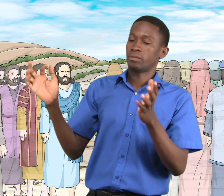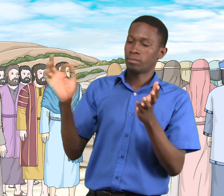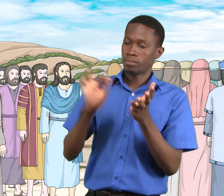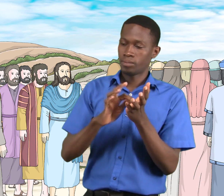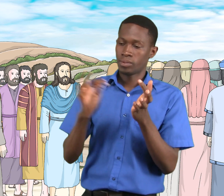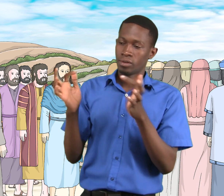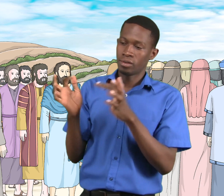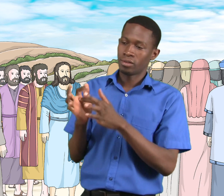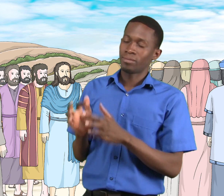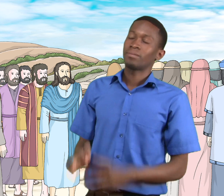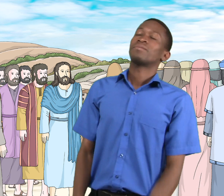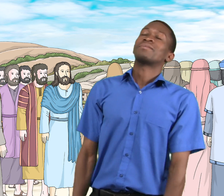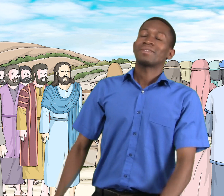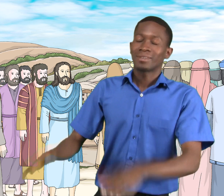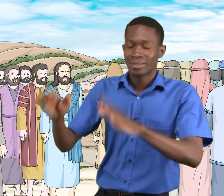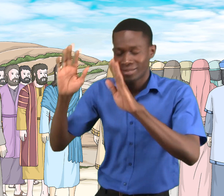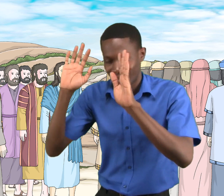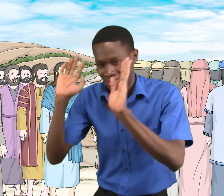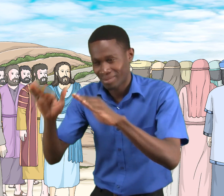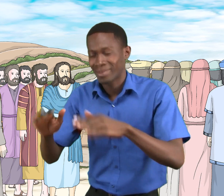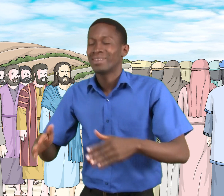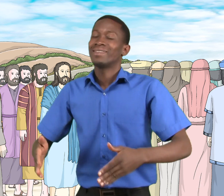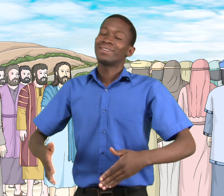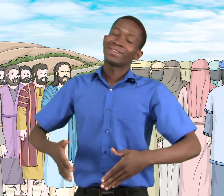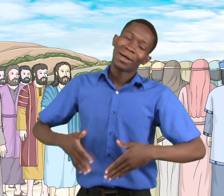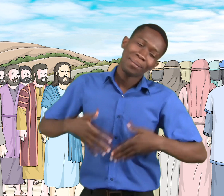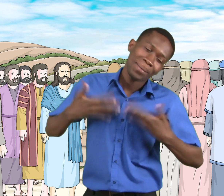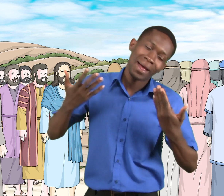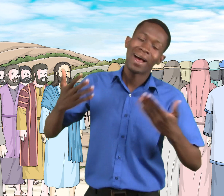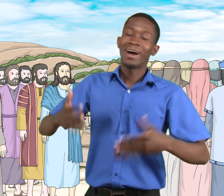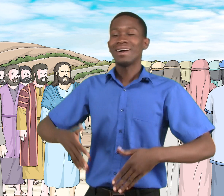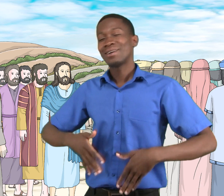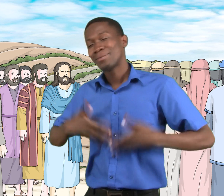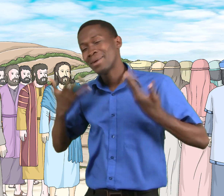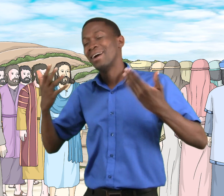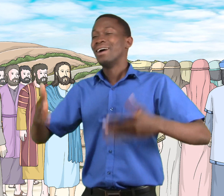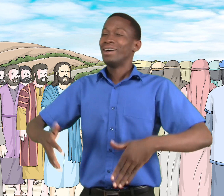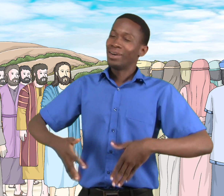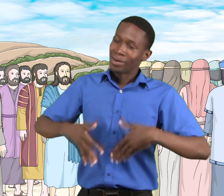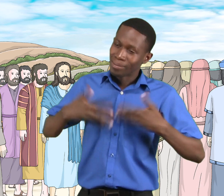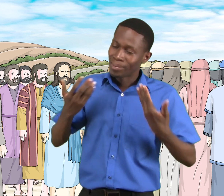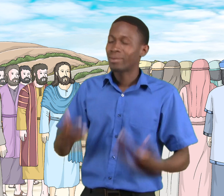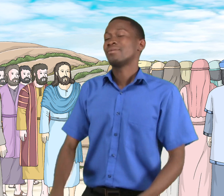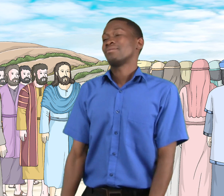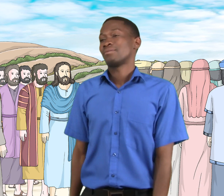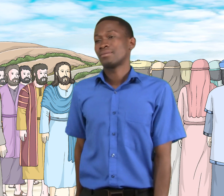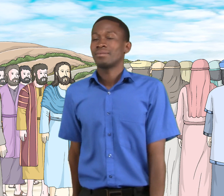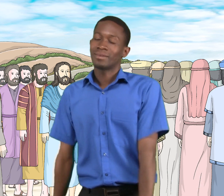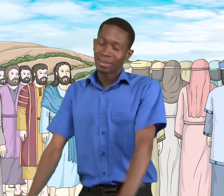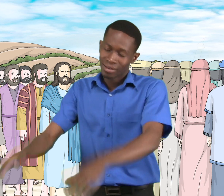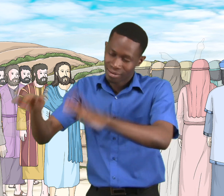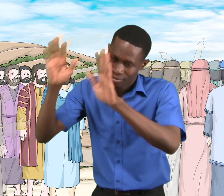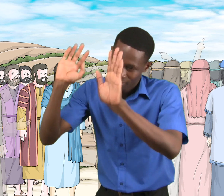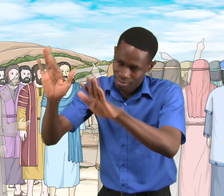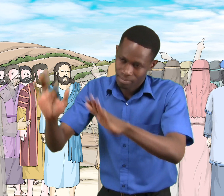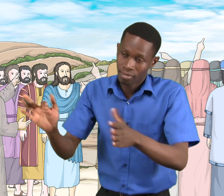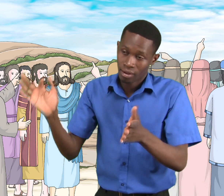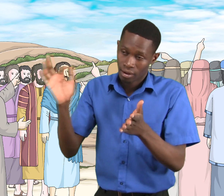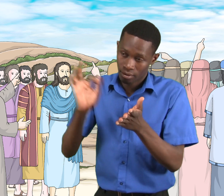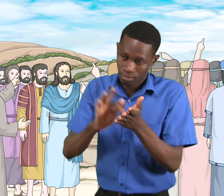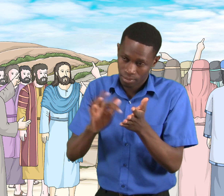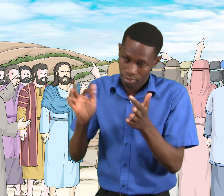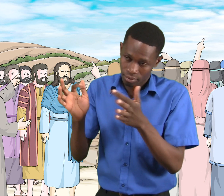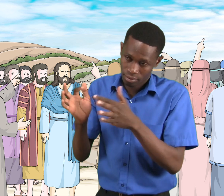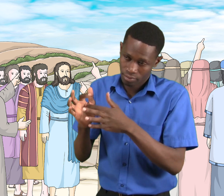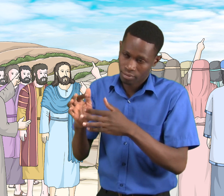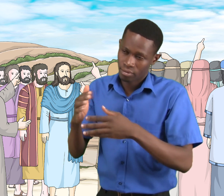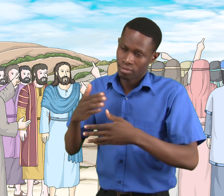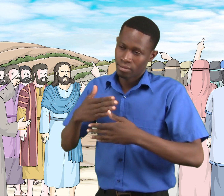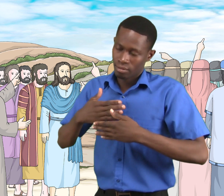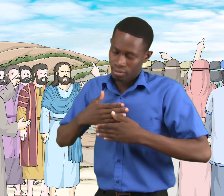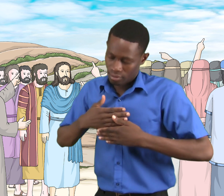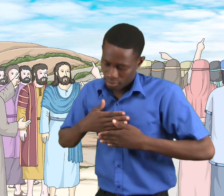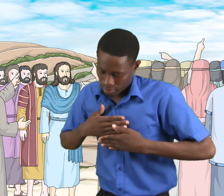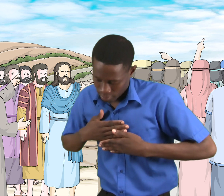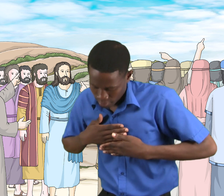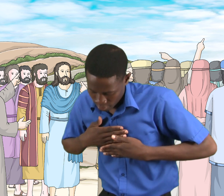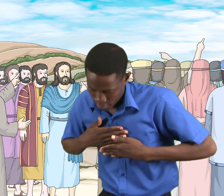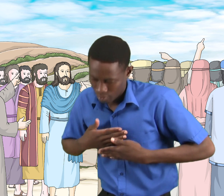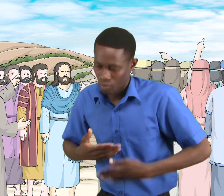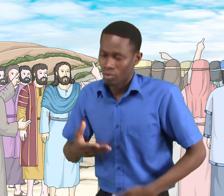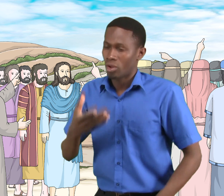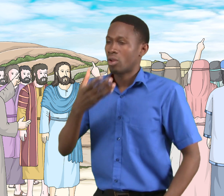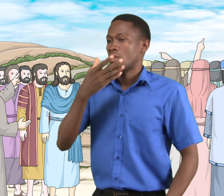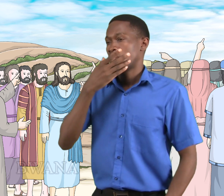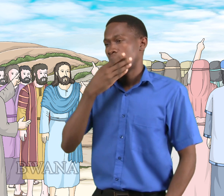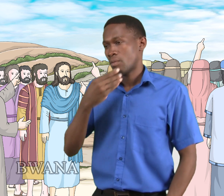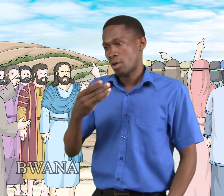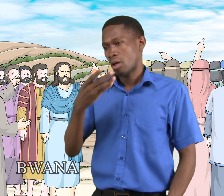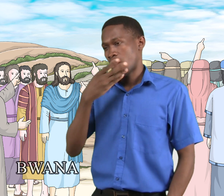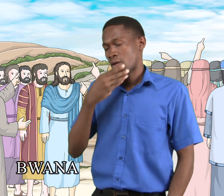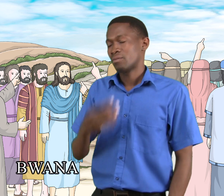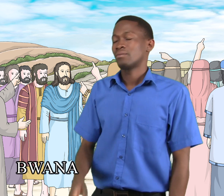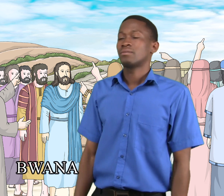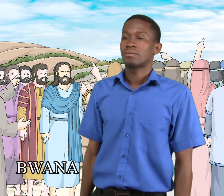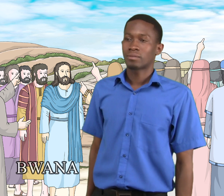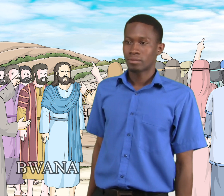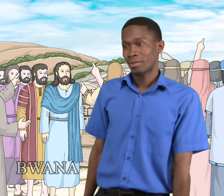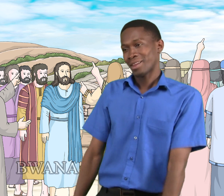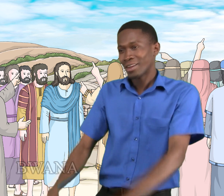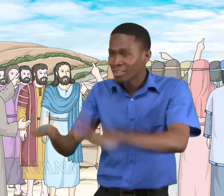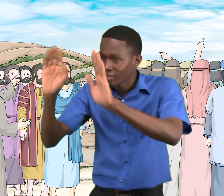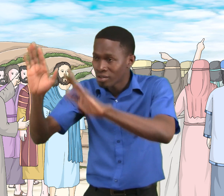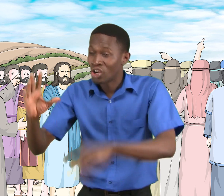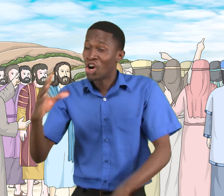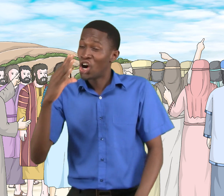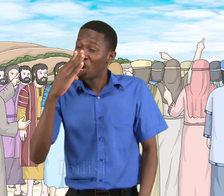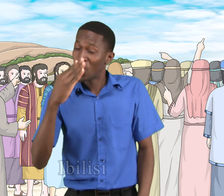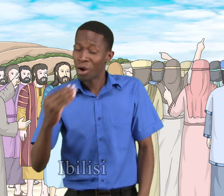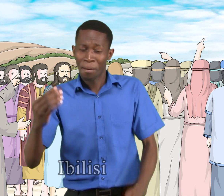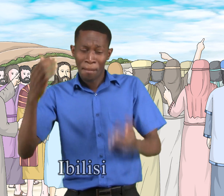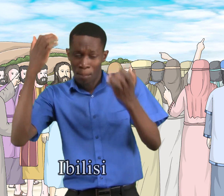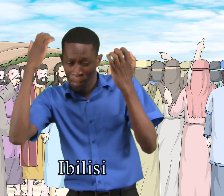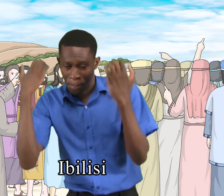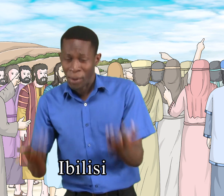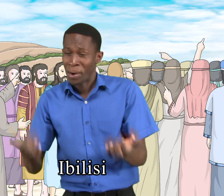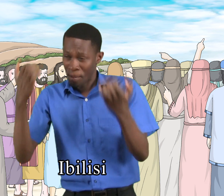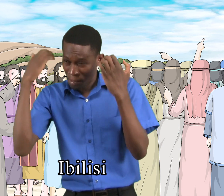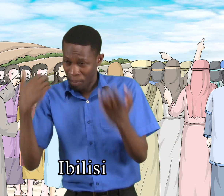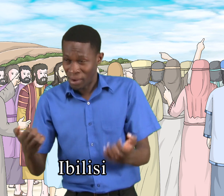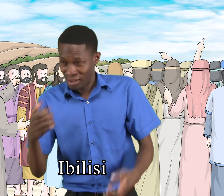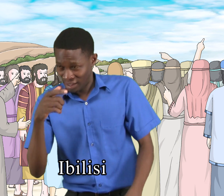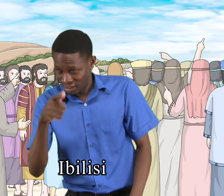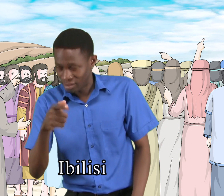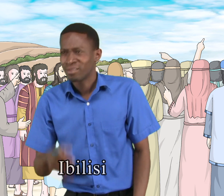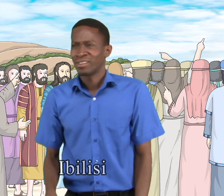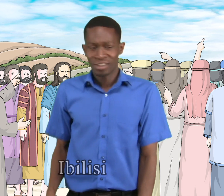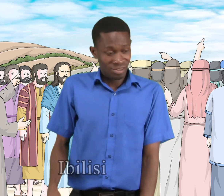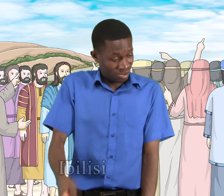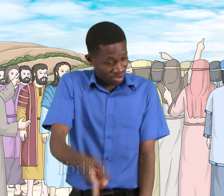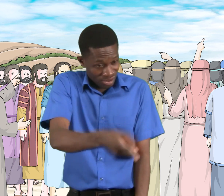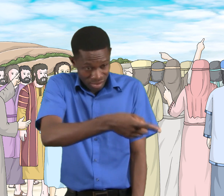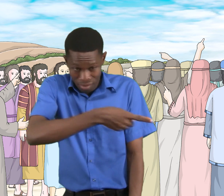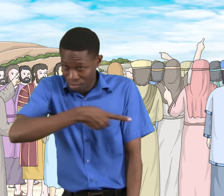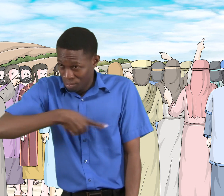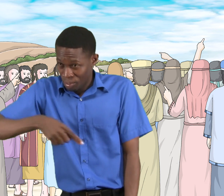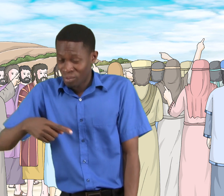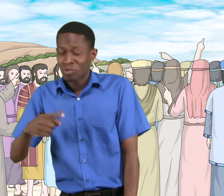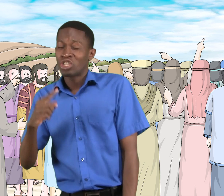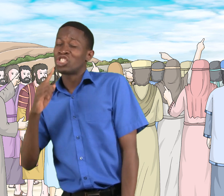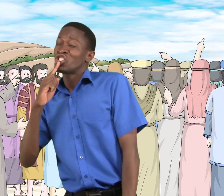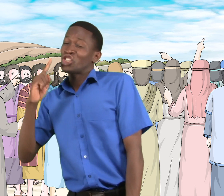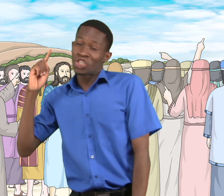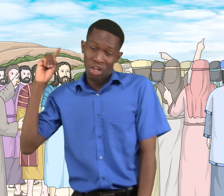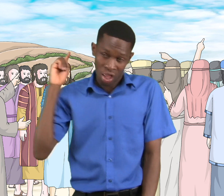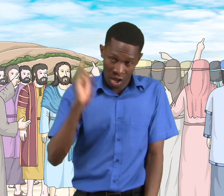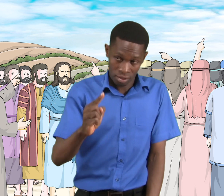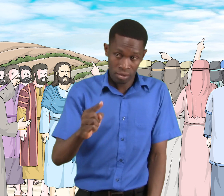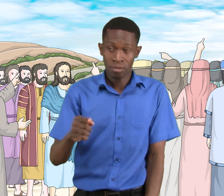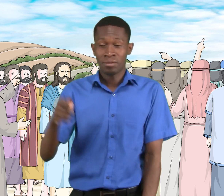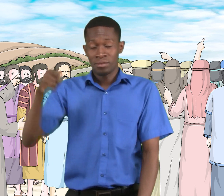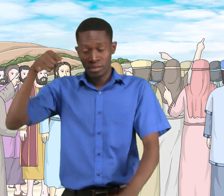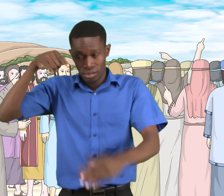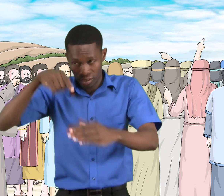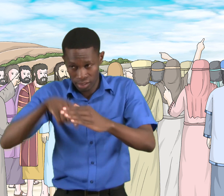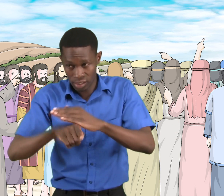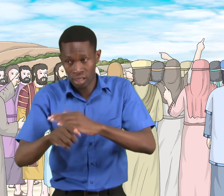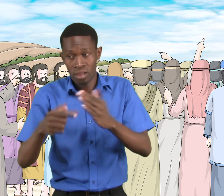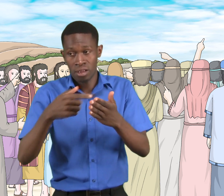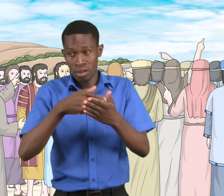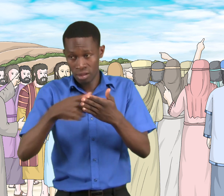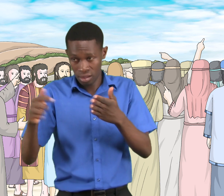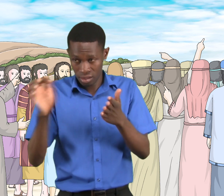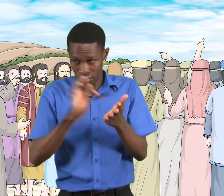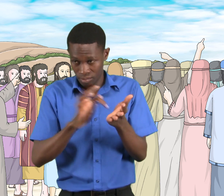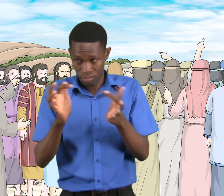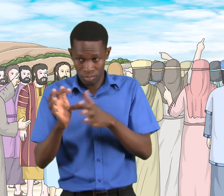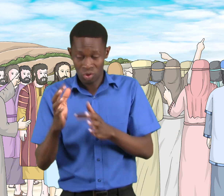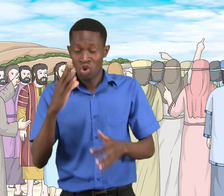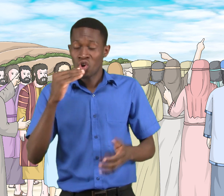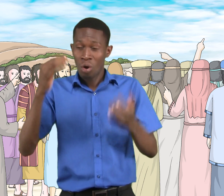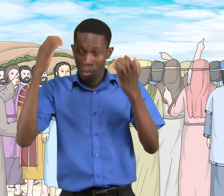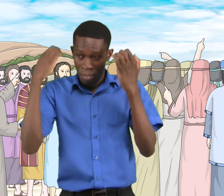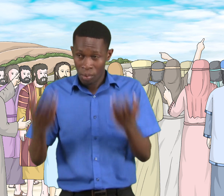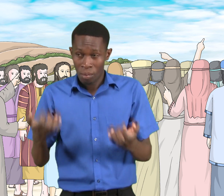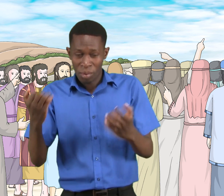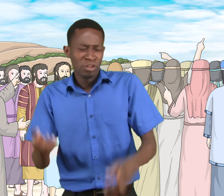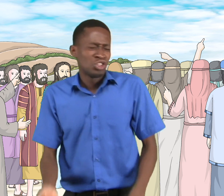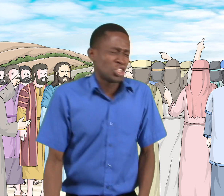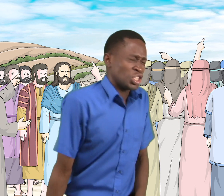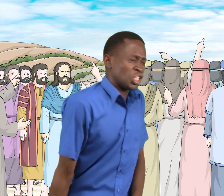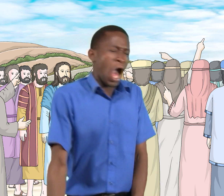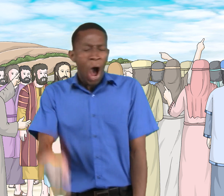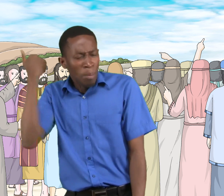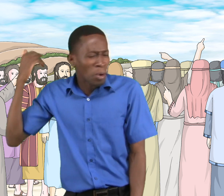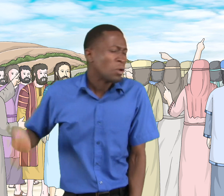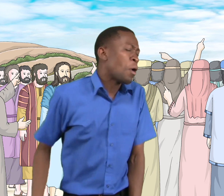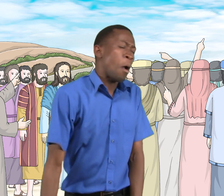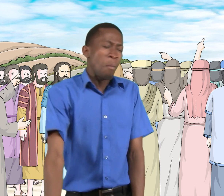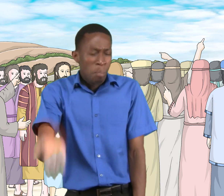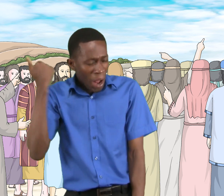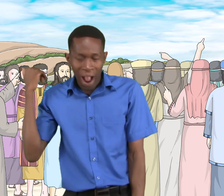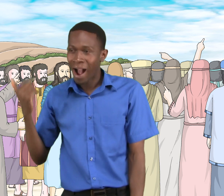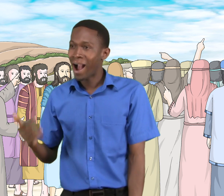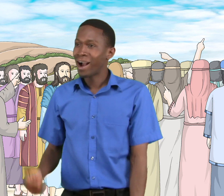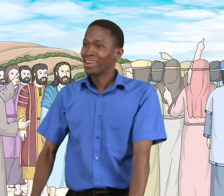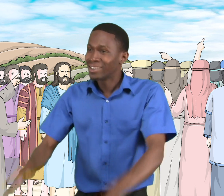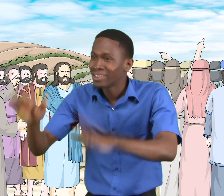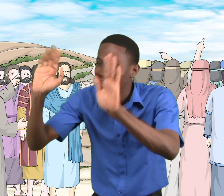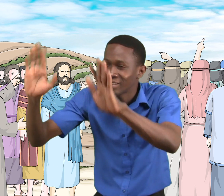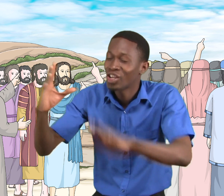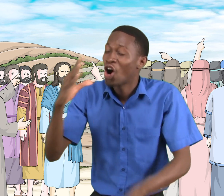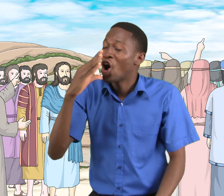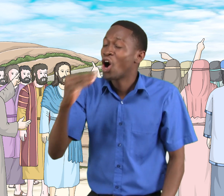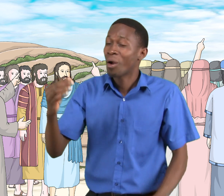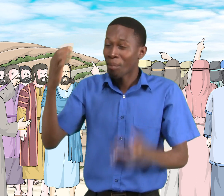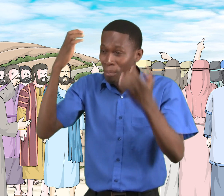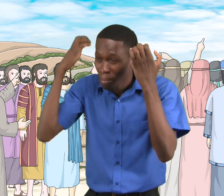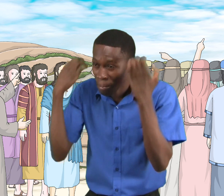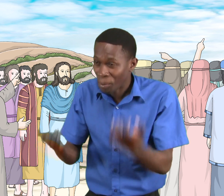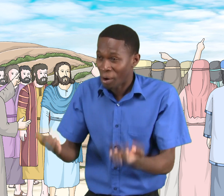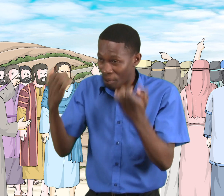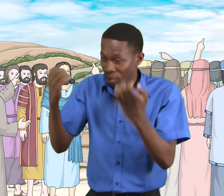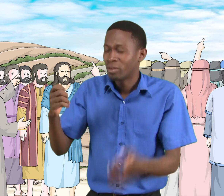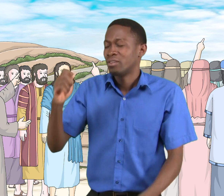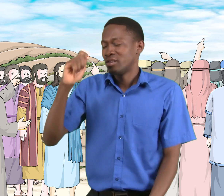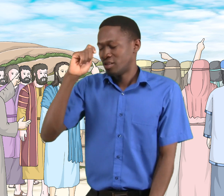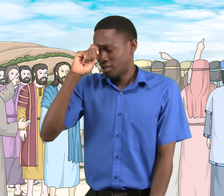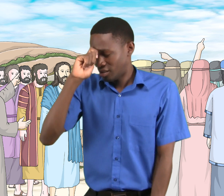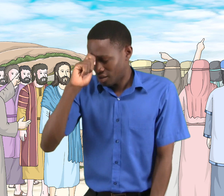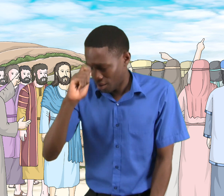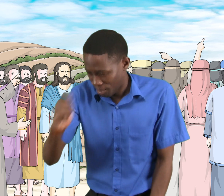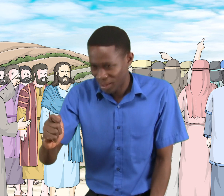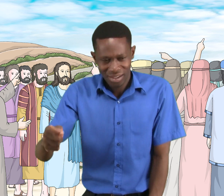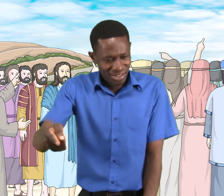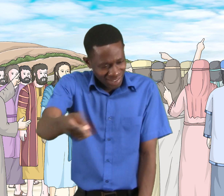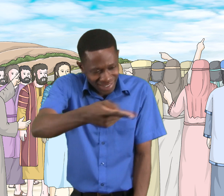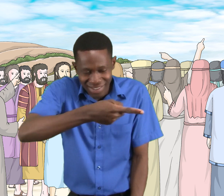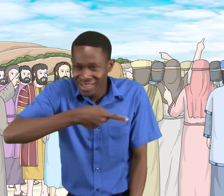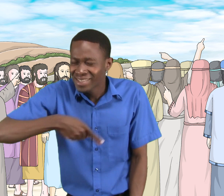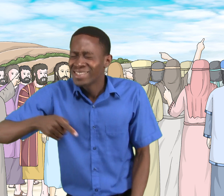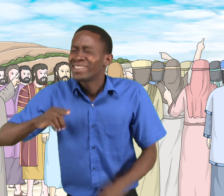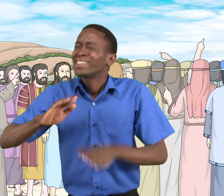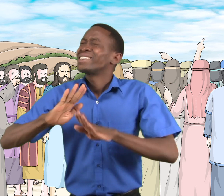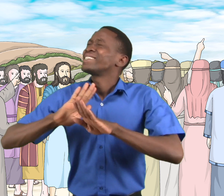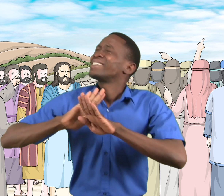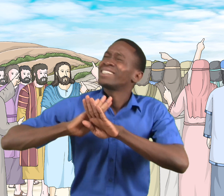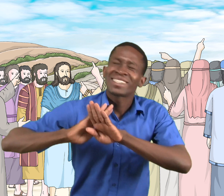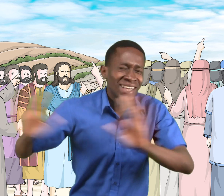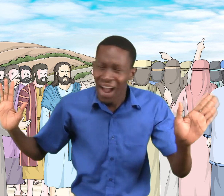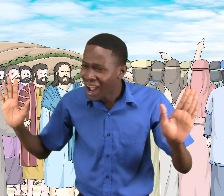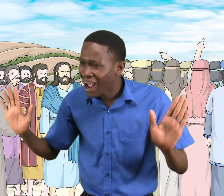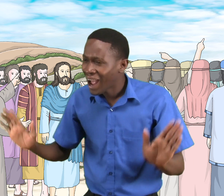So He told them, “I saw Satan fall like lightning from heaven.